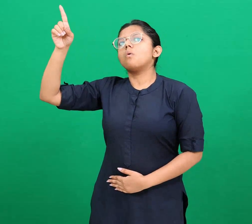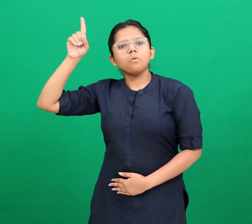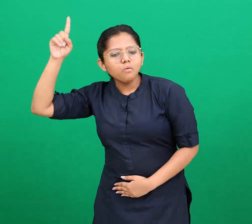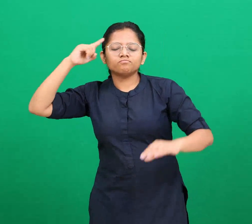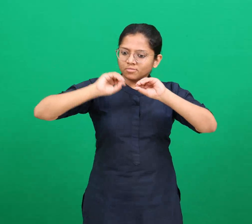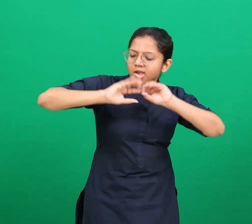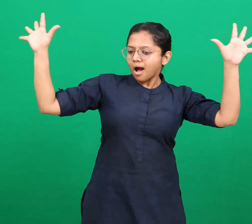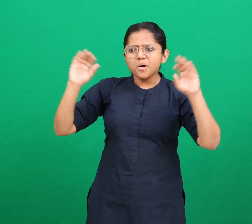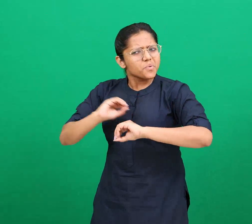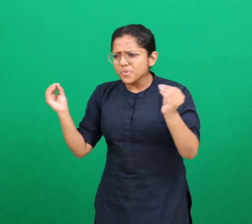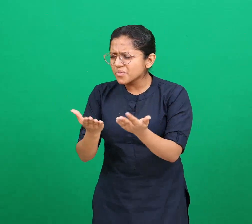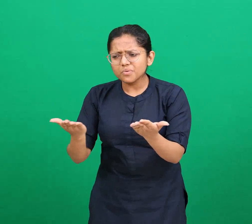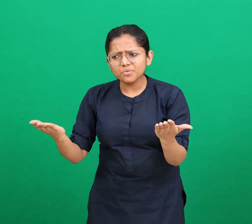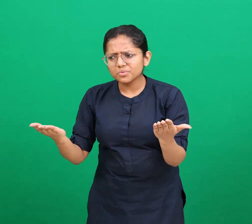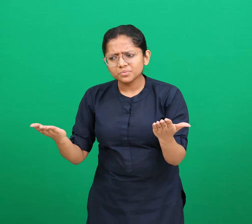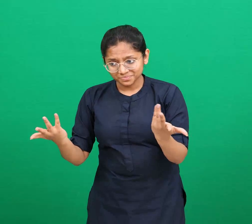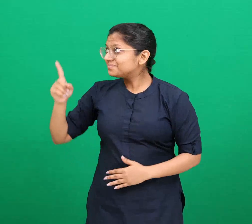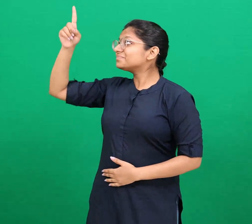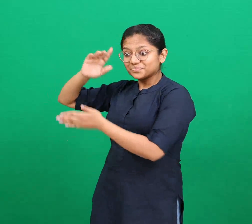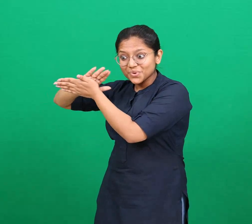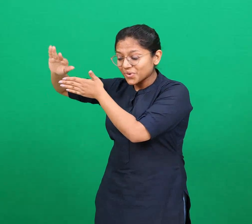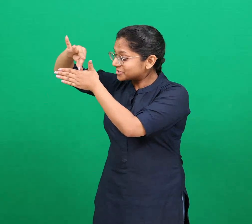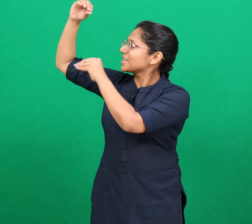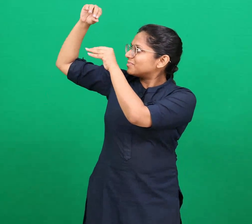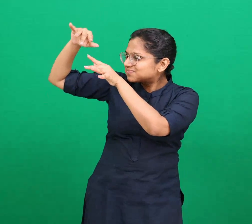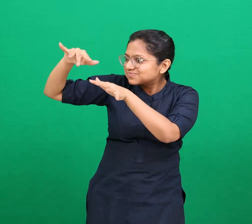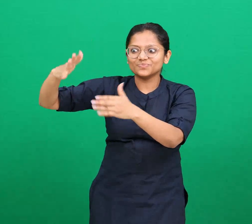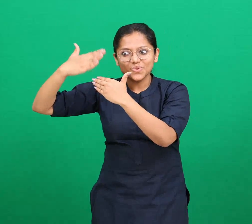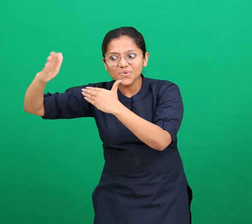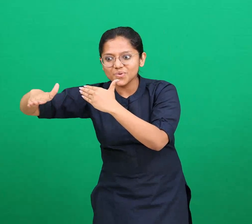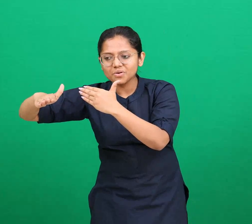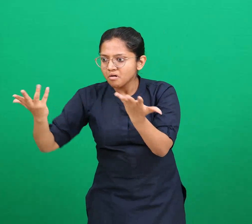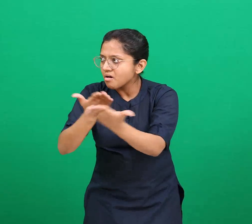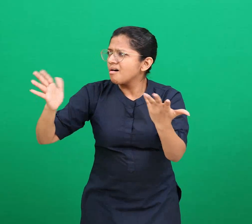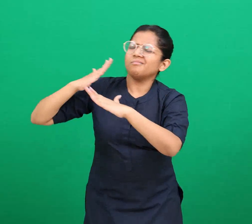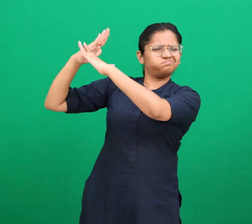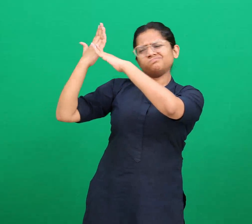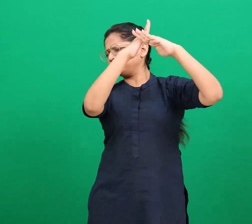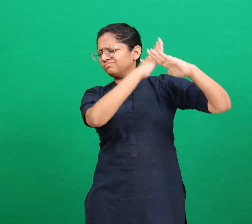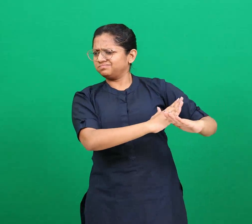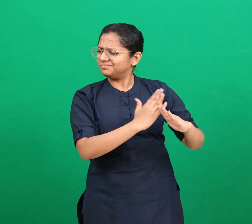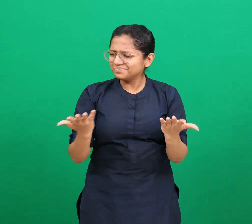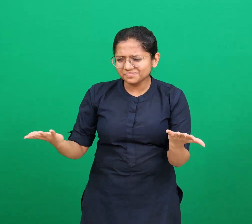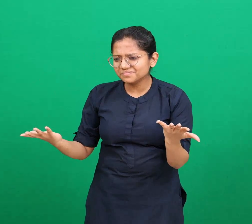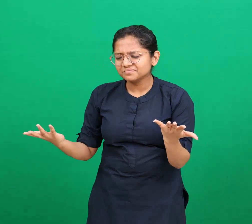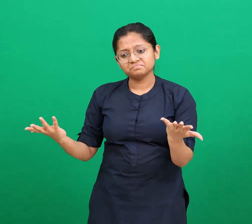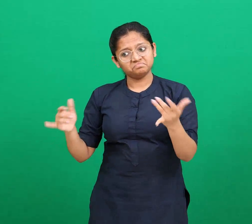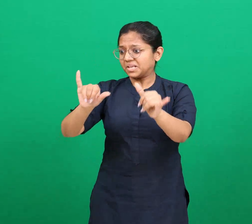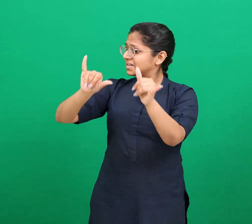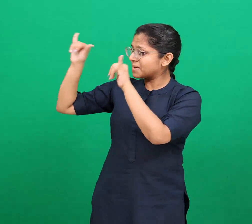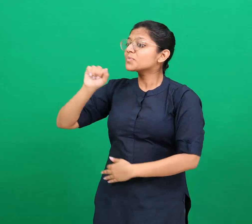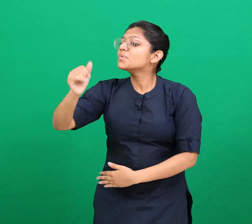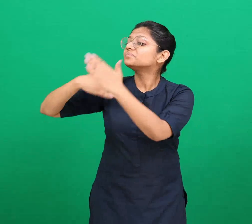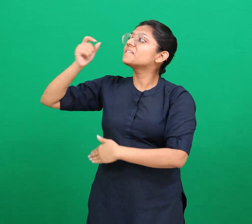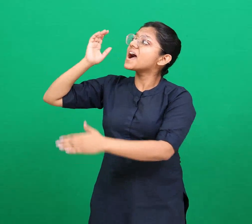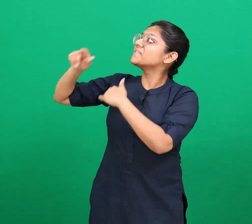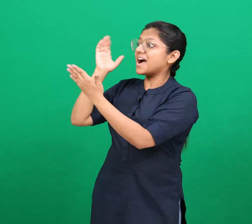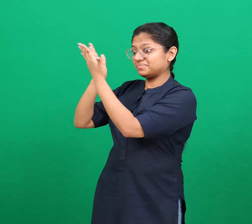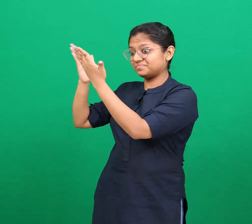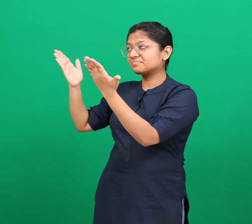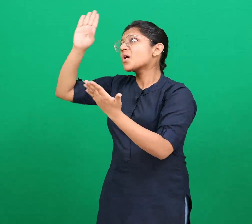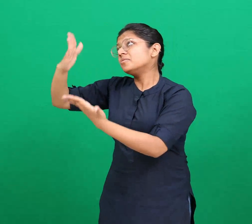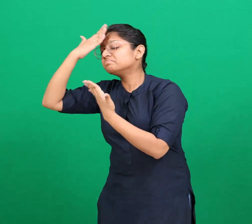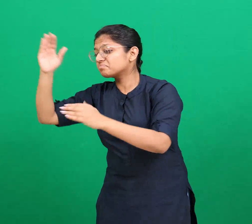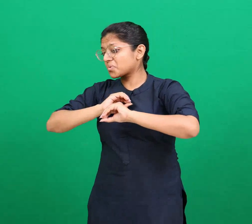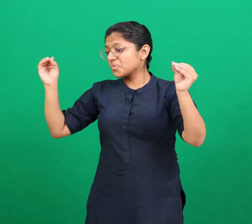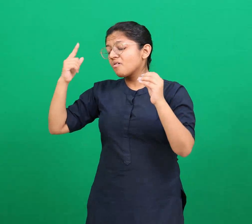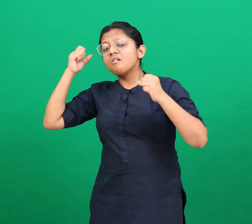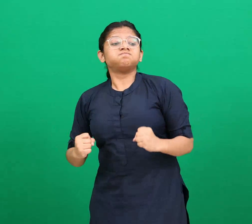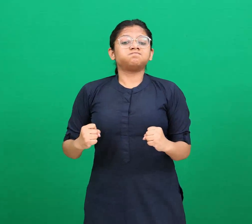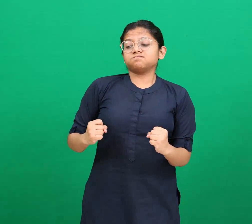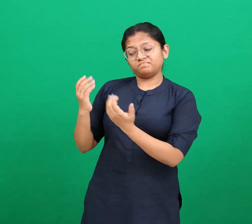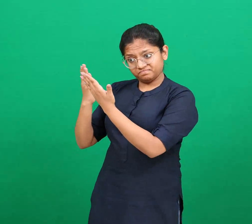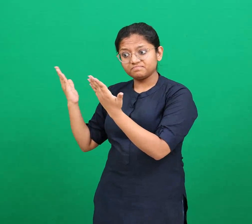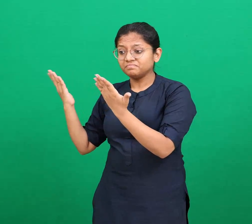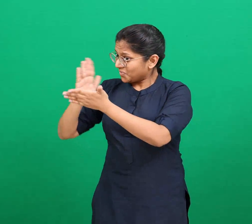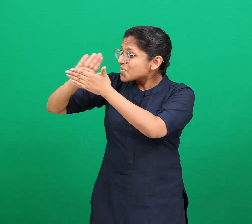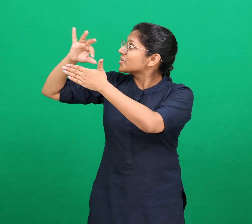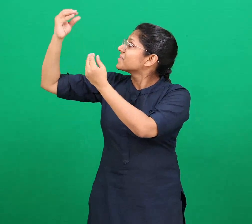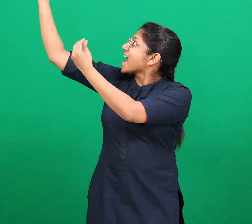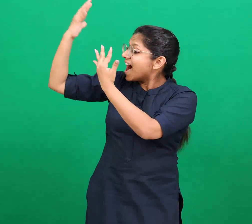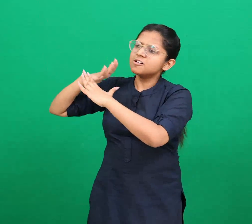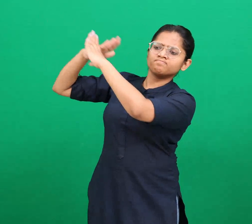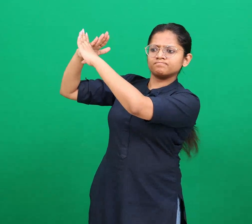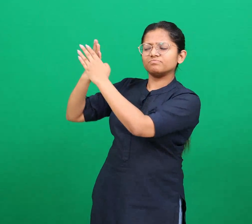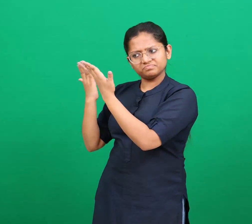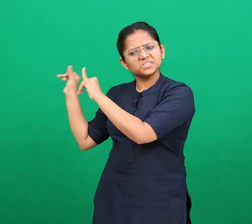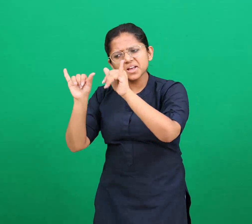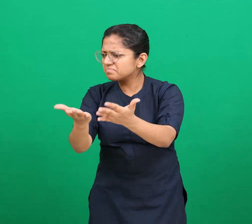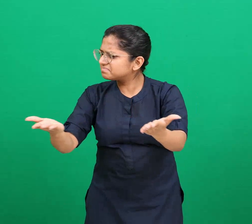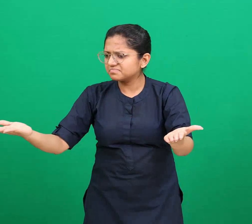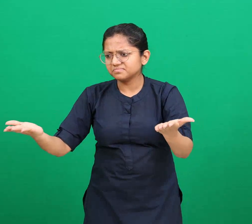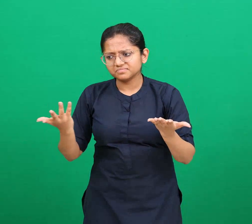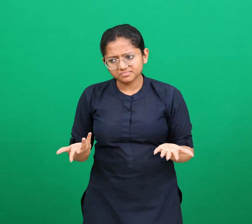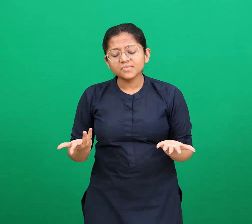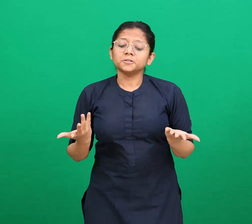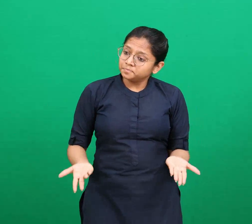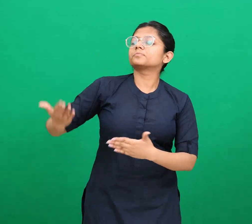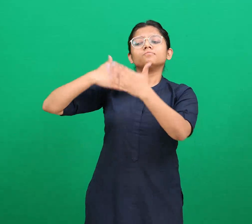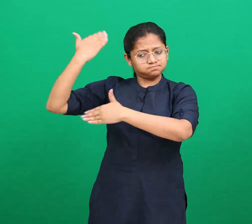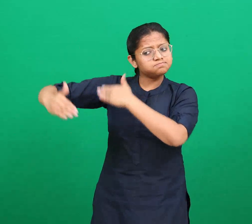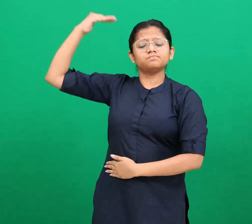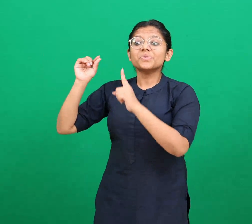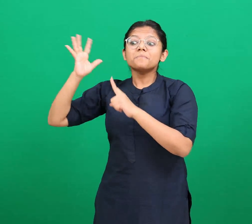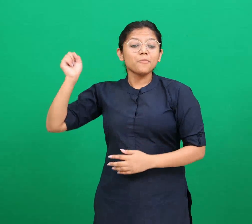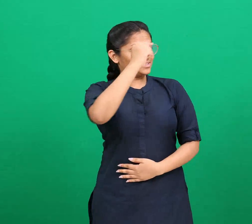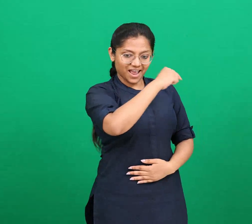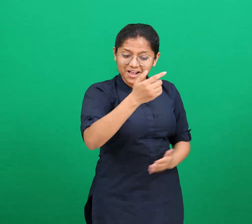You always resist the Holy Spirit, just as your fathers did.